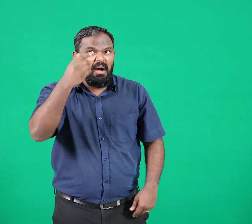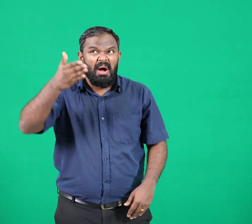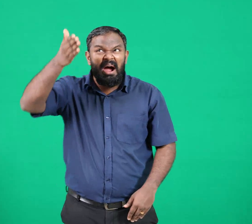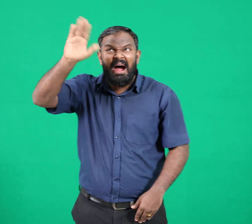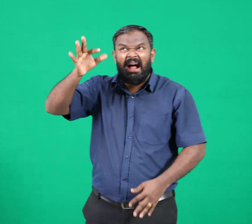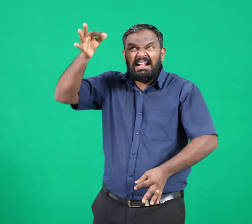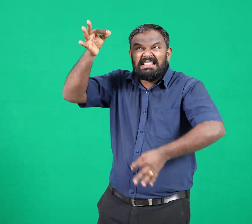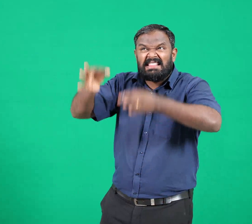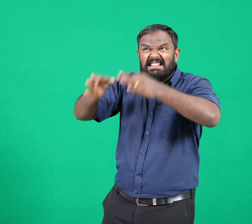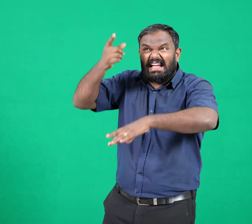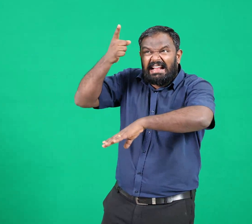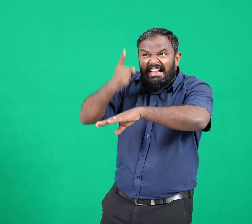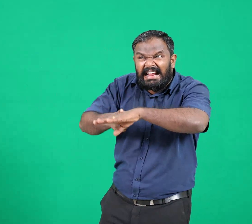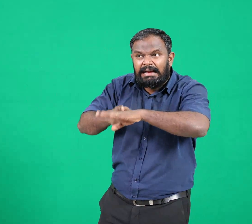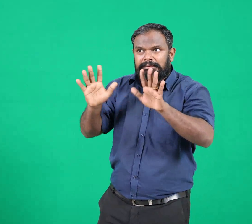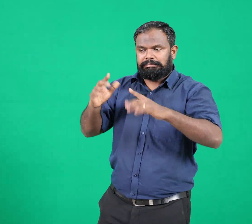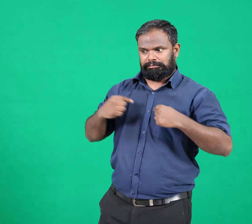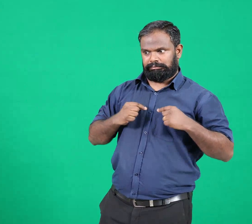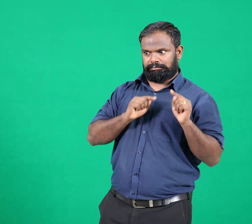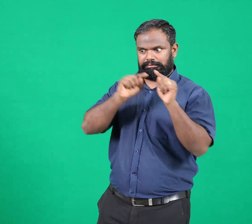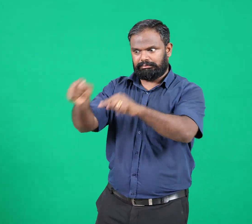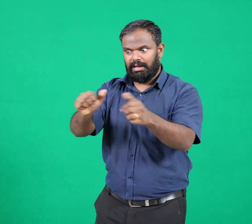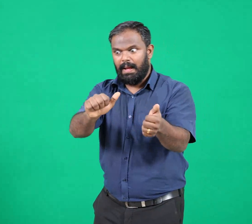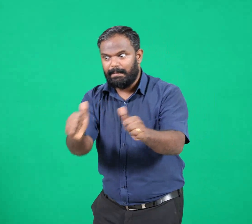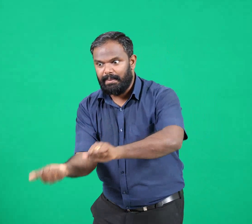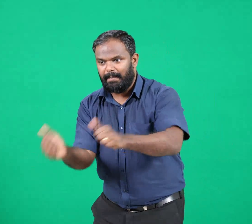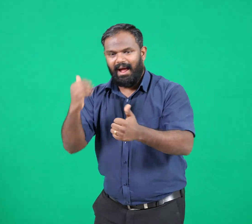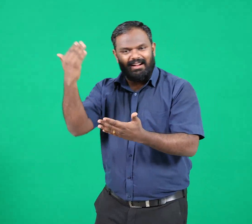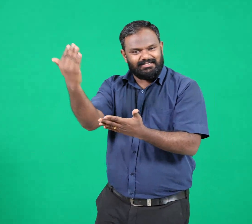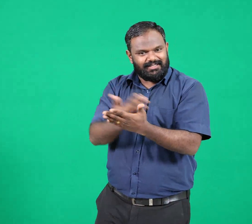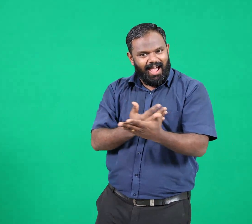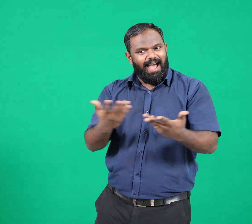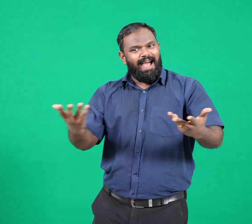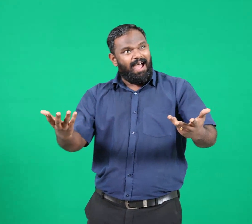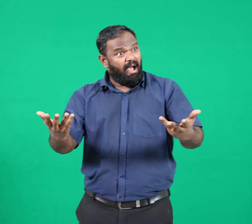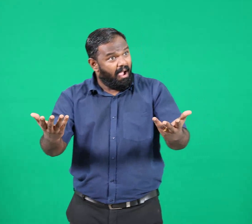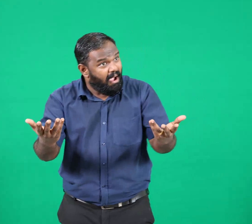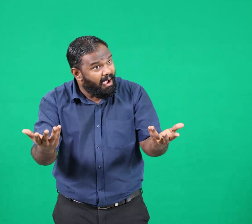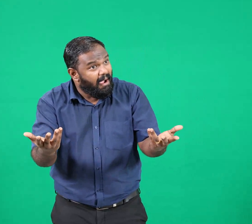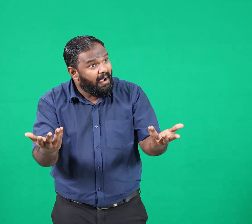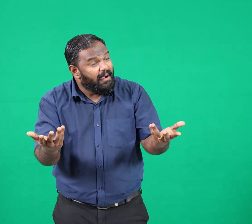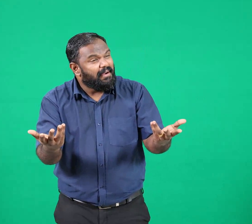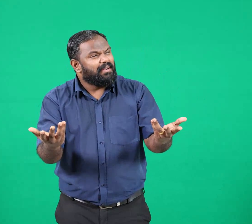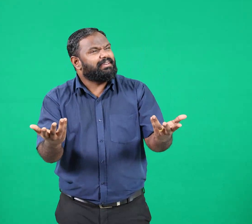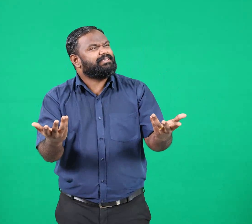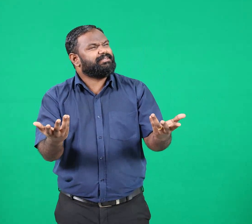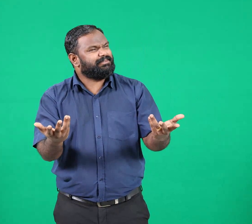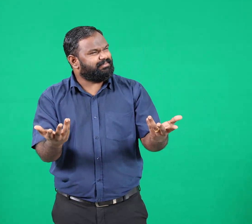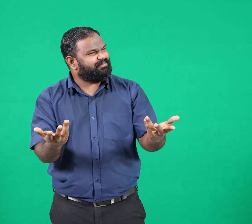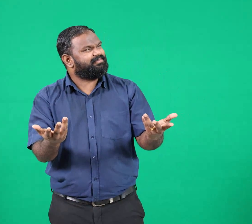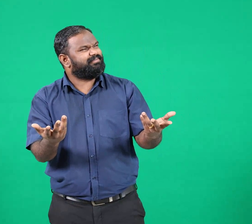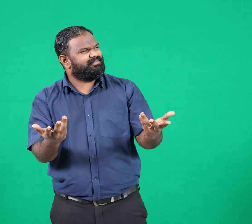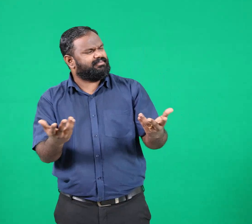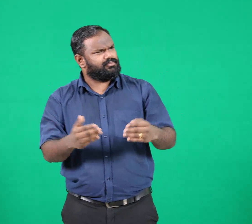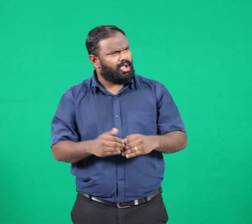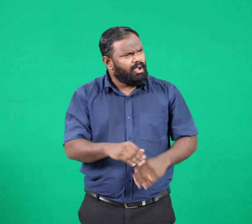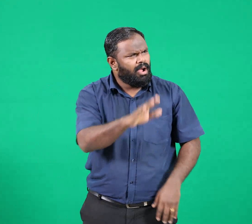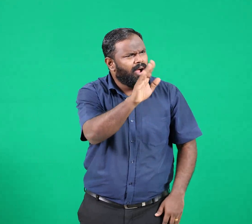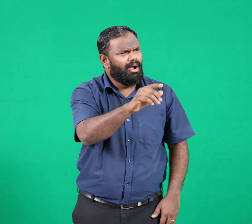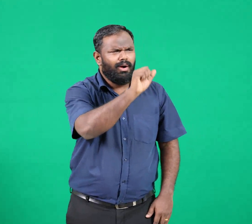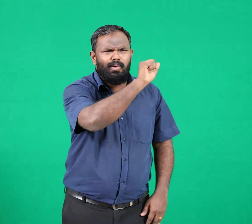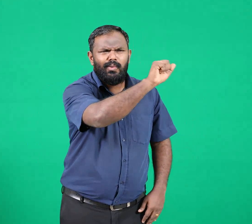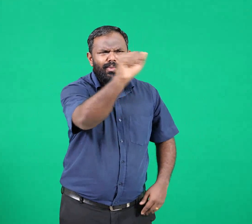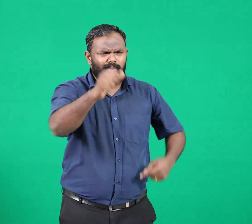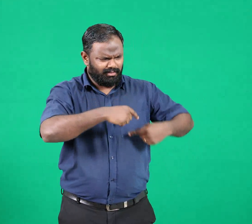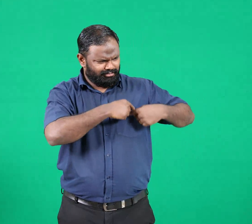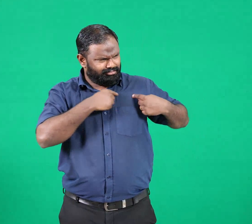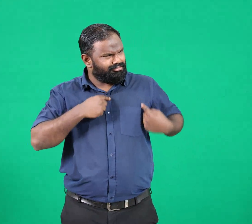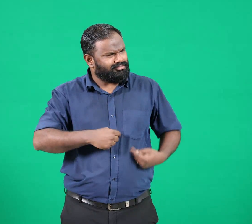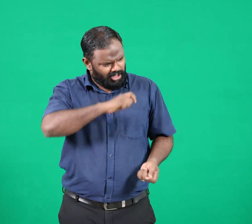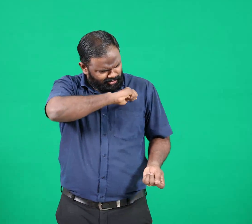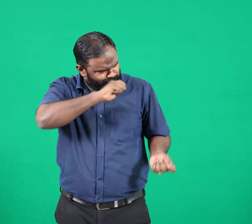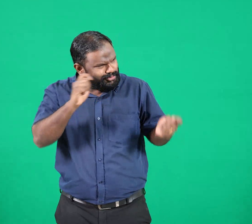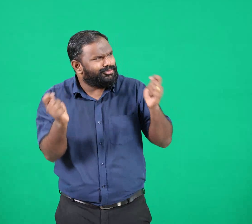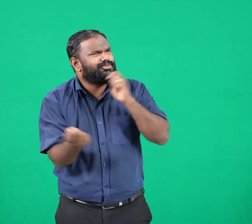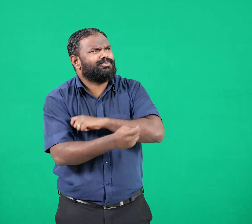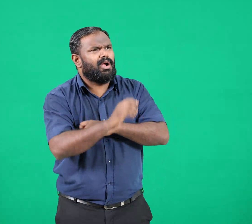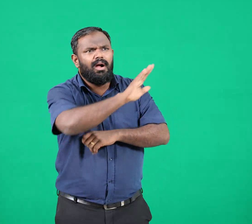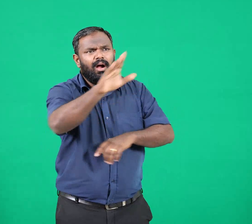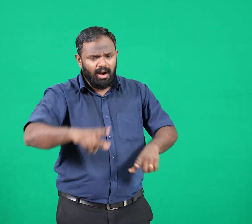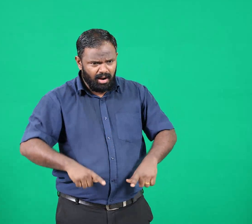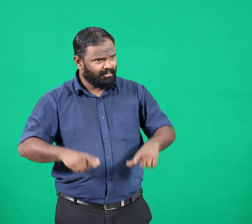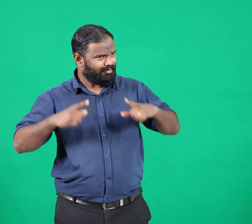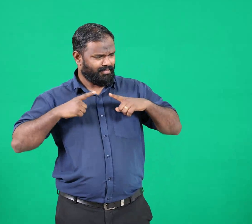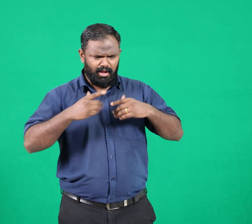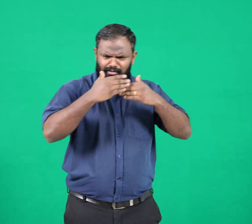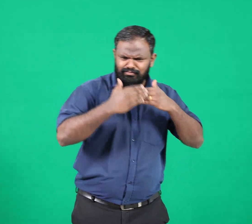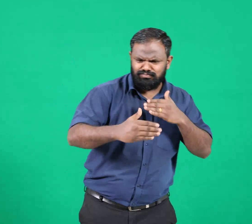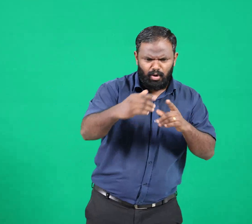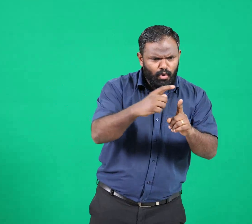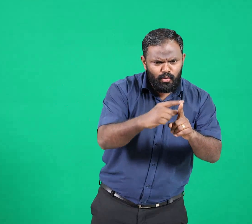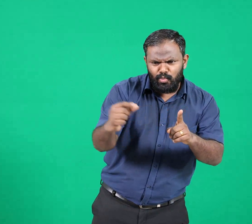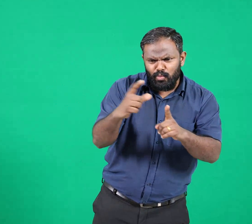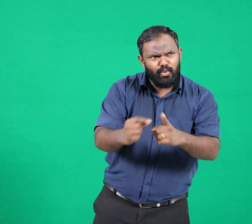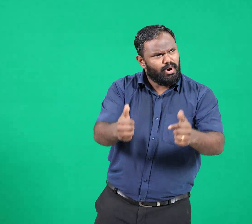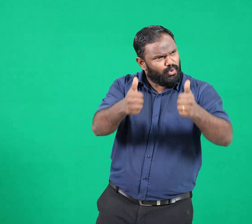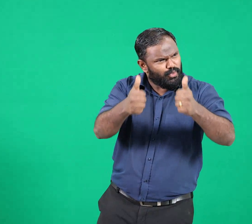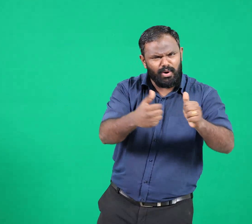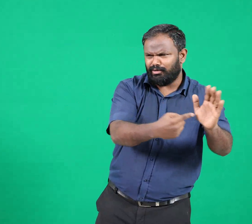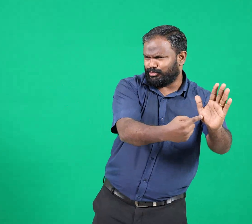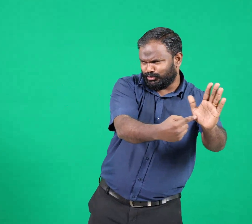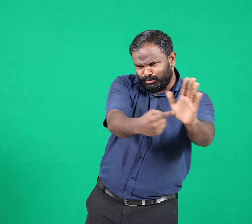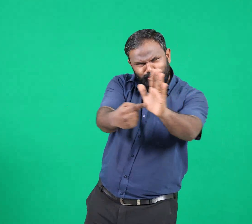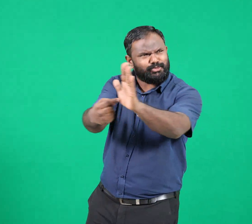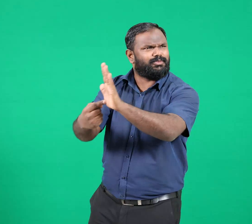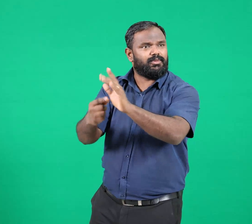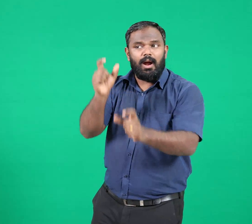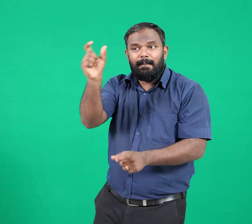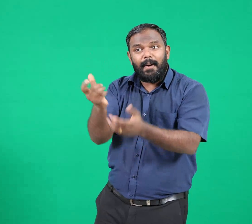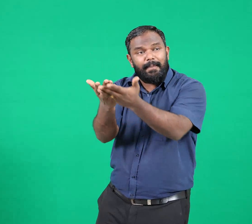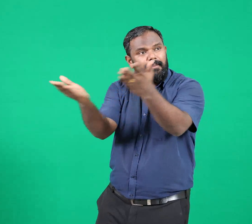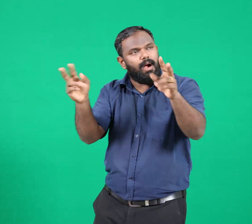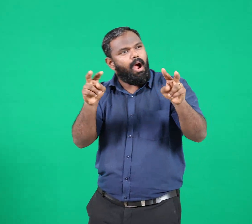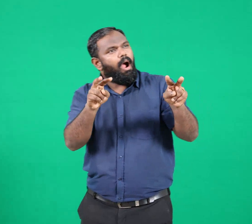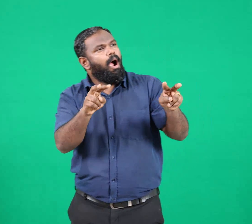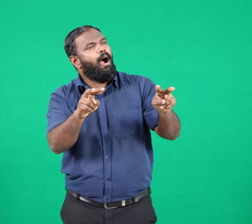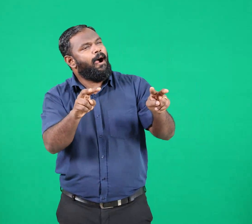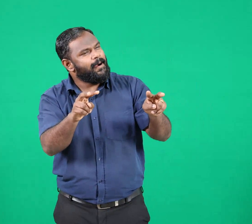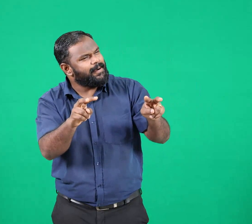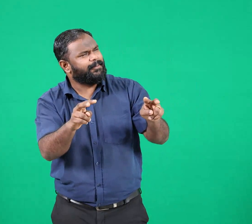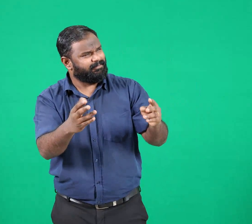Produce fruit, then, in keeping with repentance.